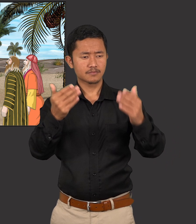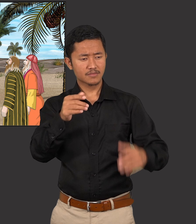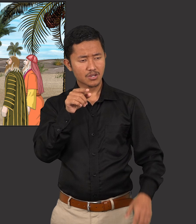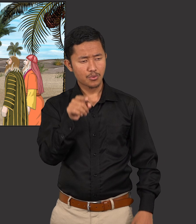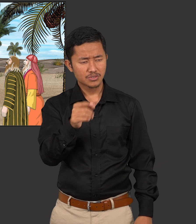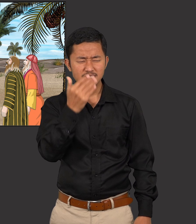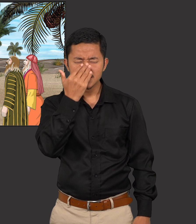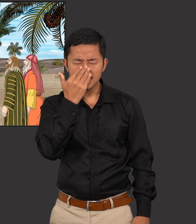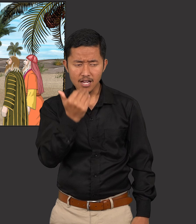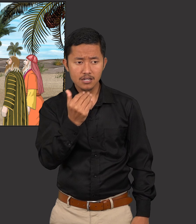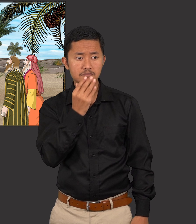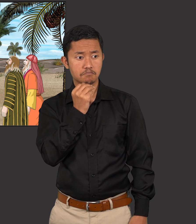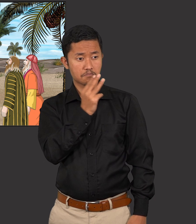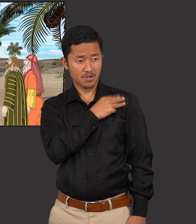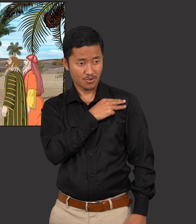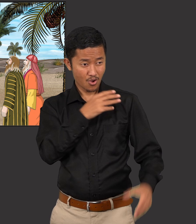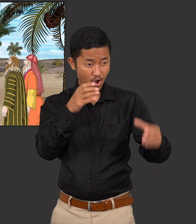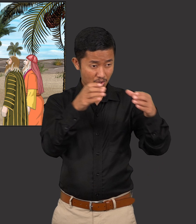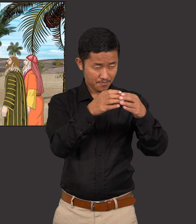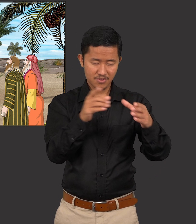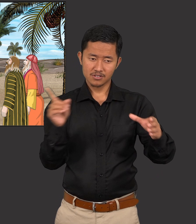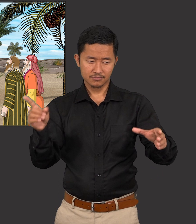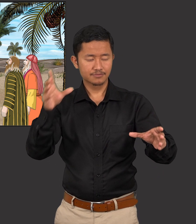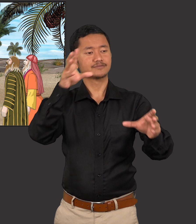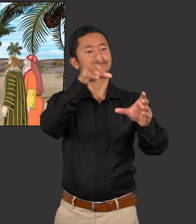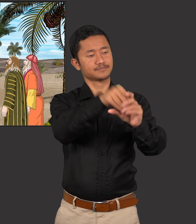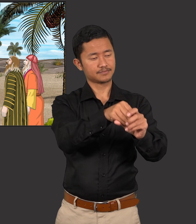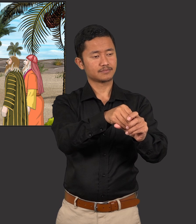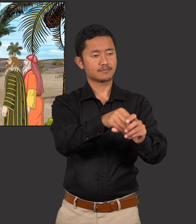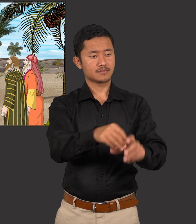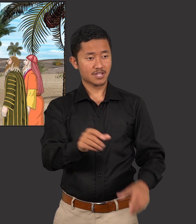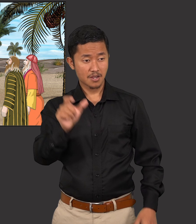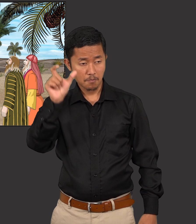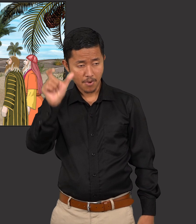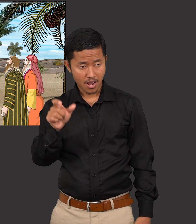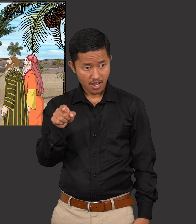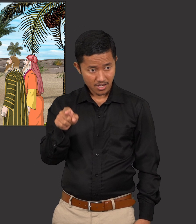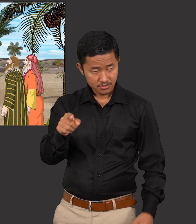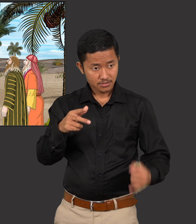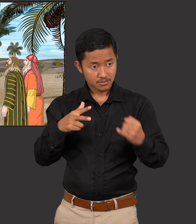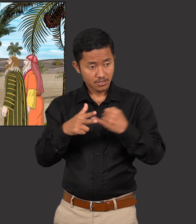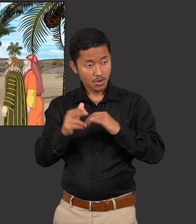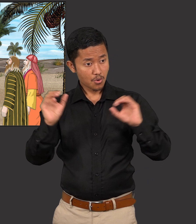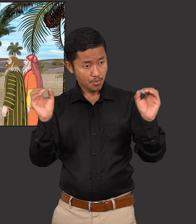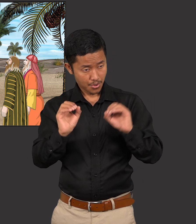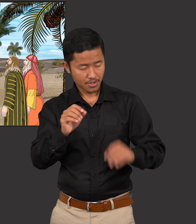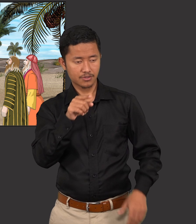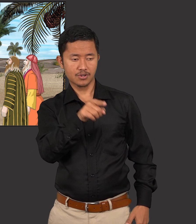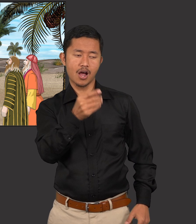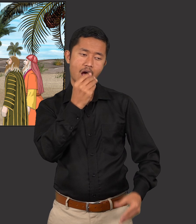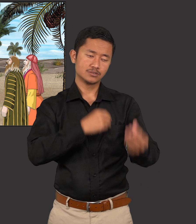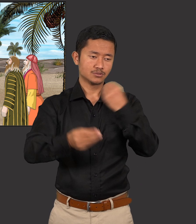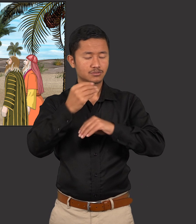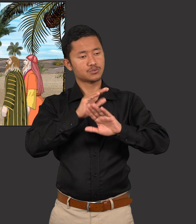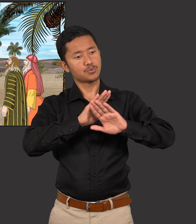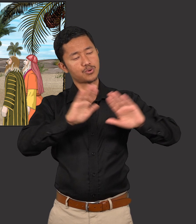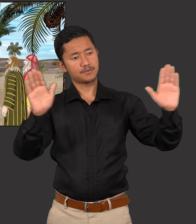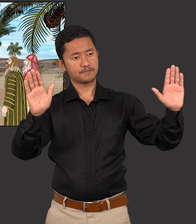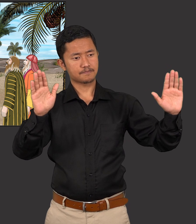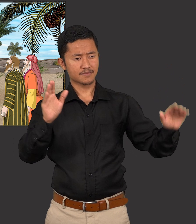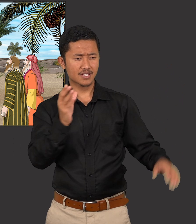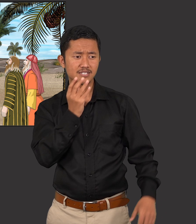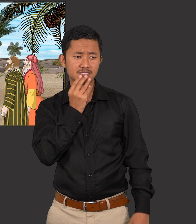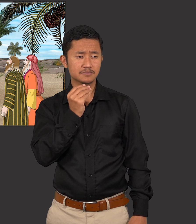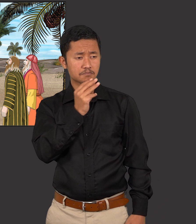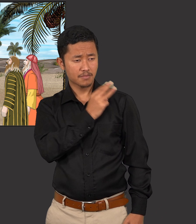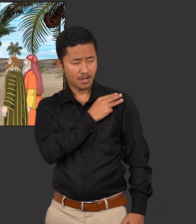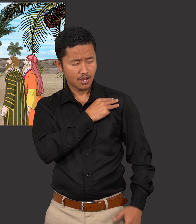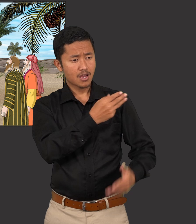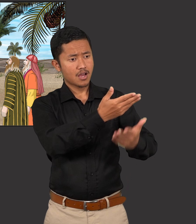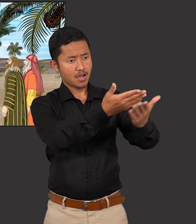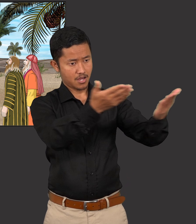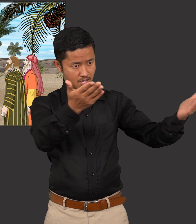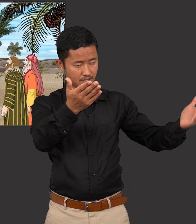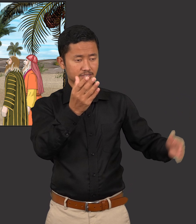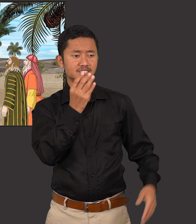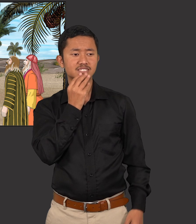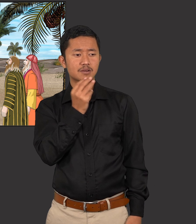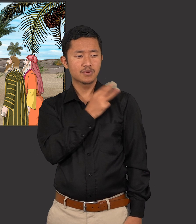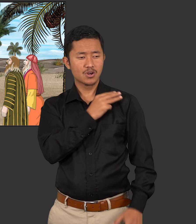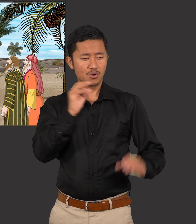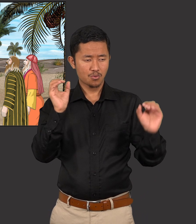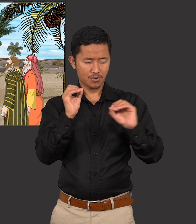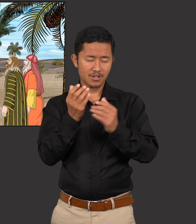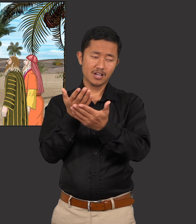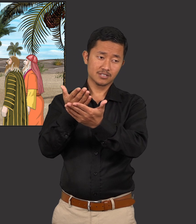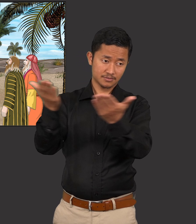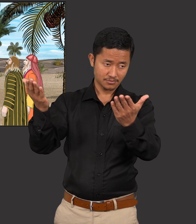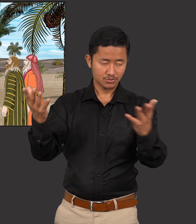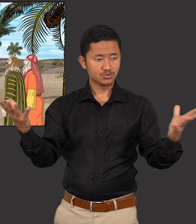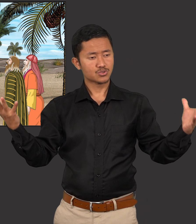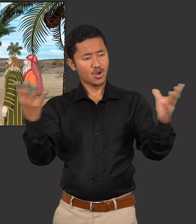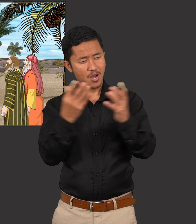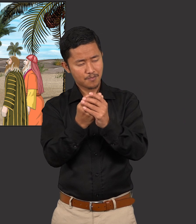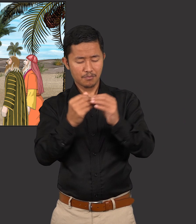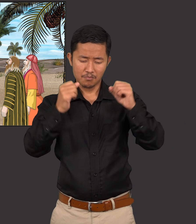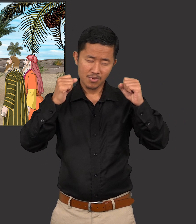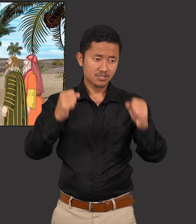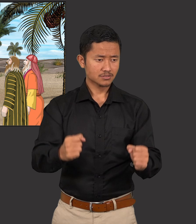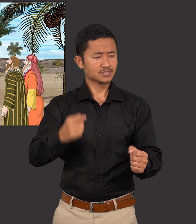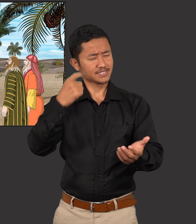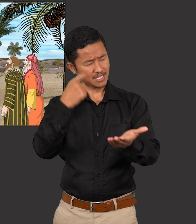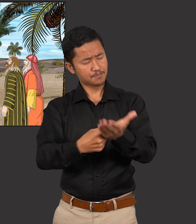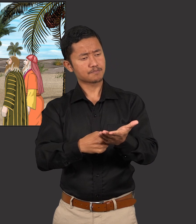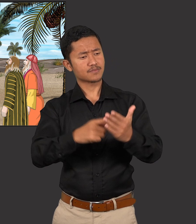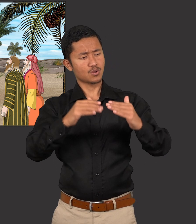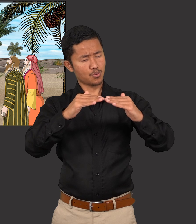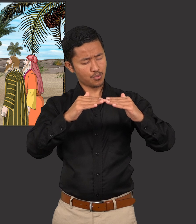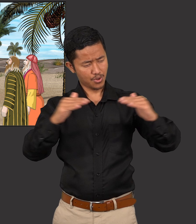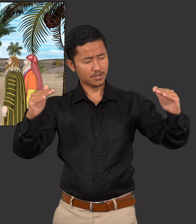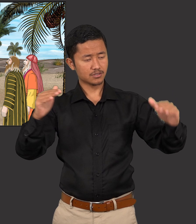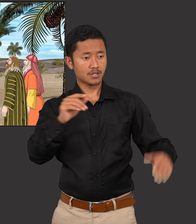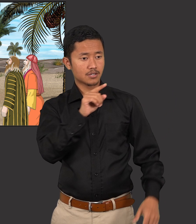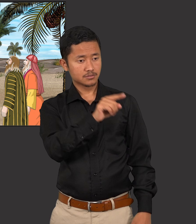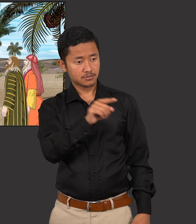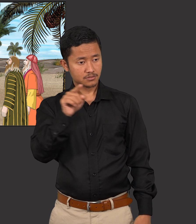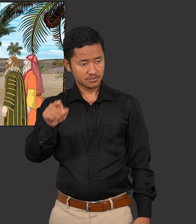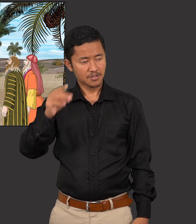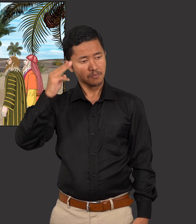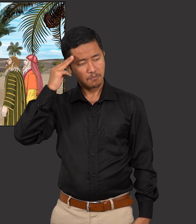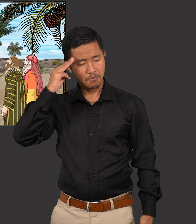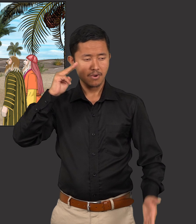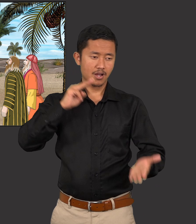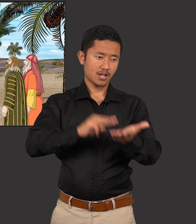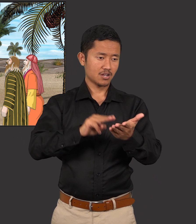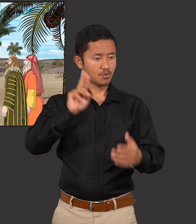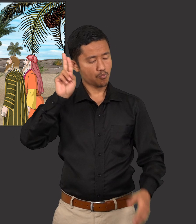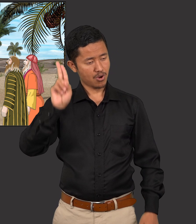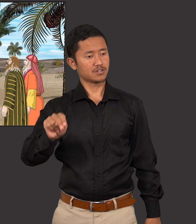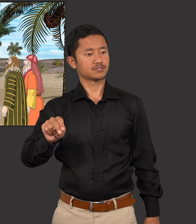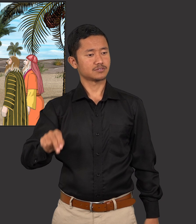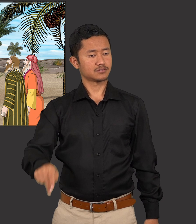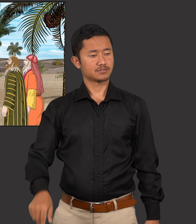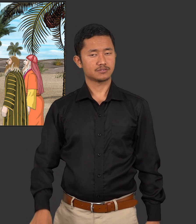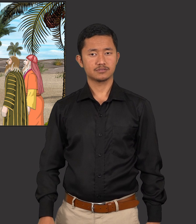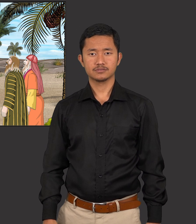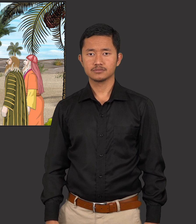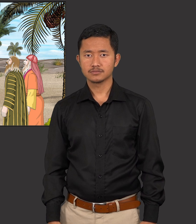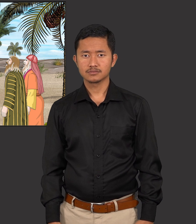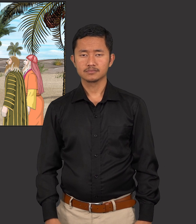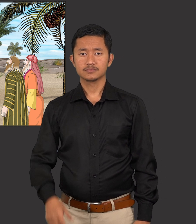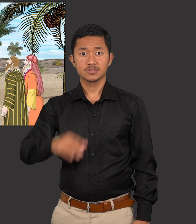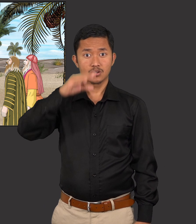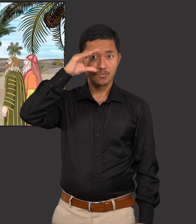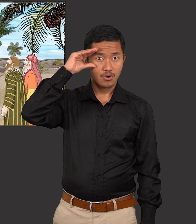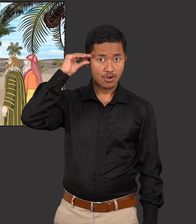The same law shall apply to both the native and the foreigner who resides among you.”